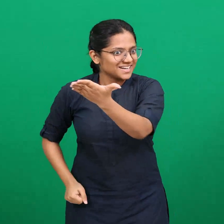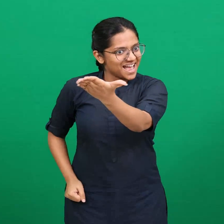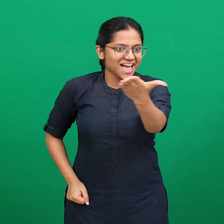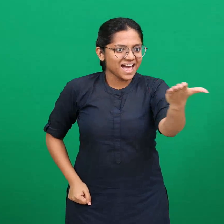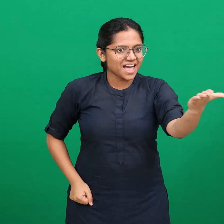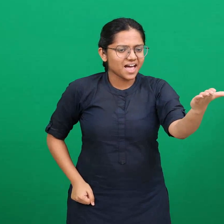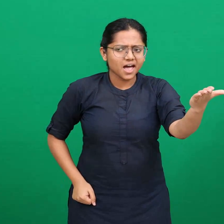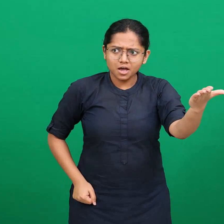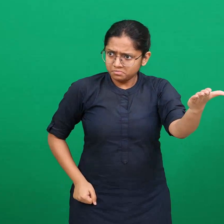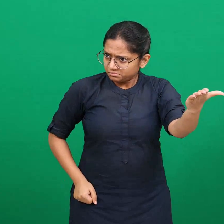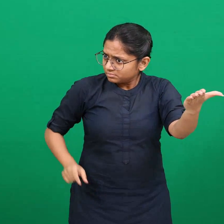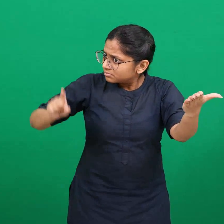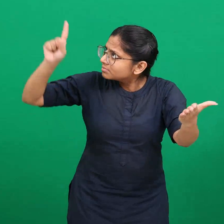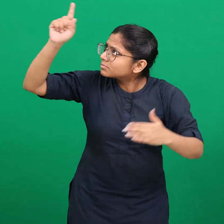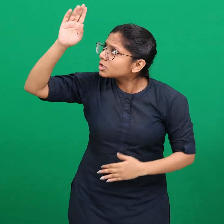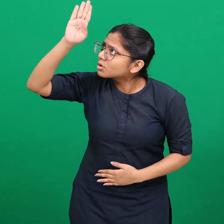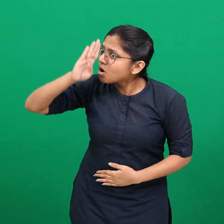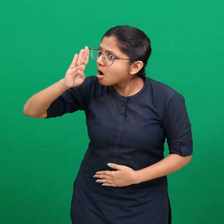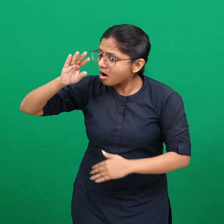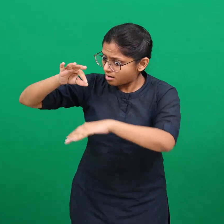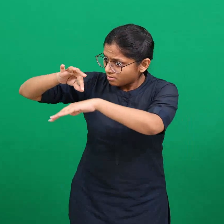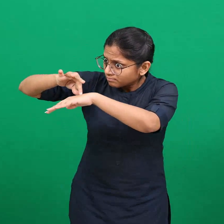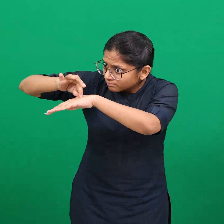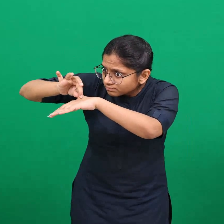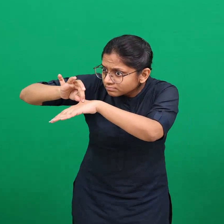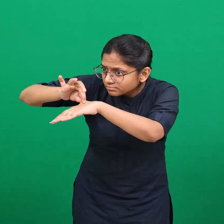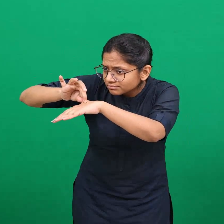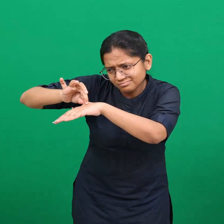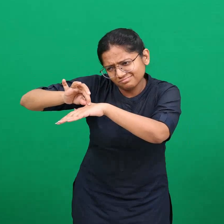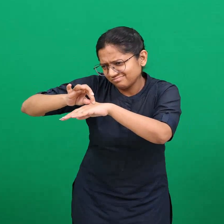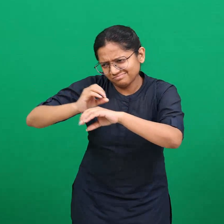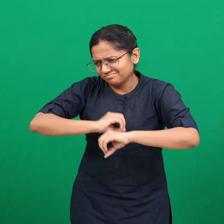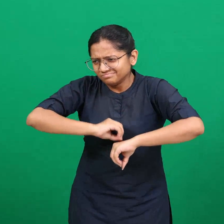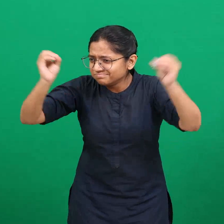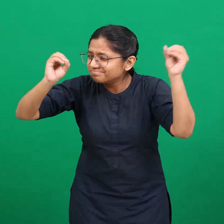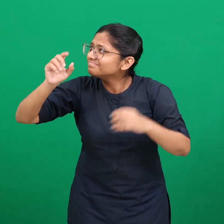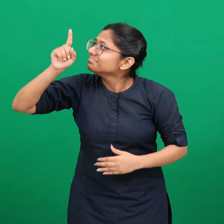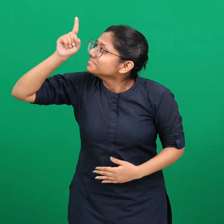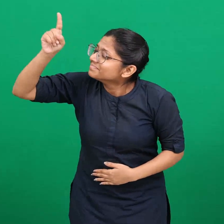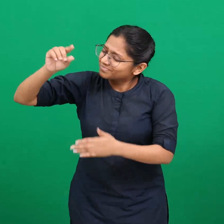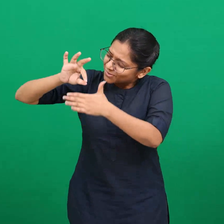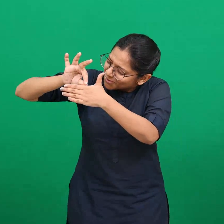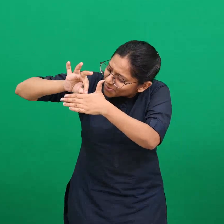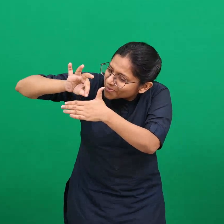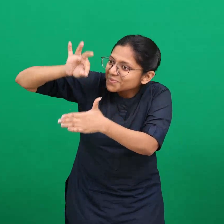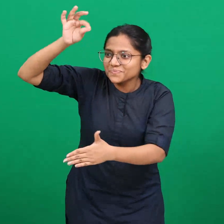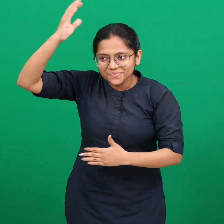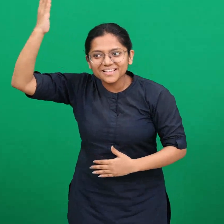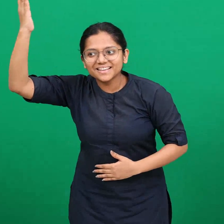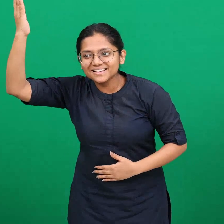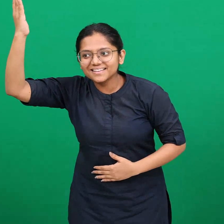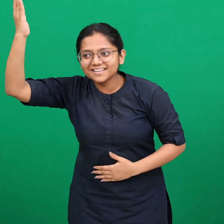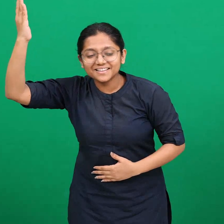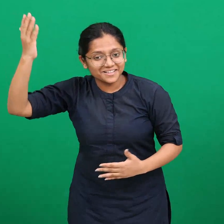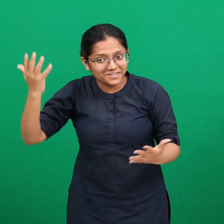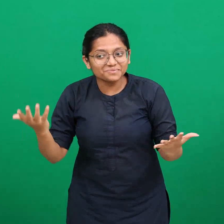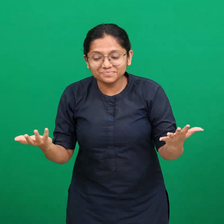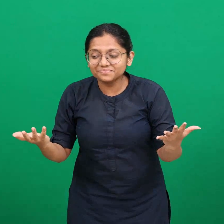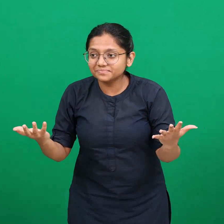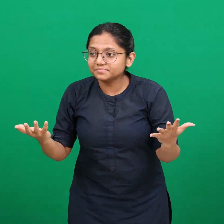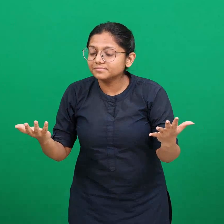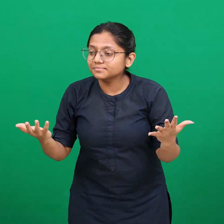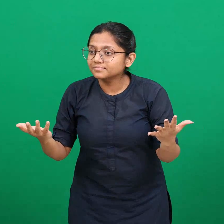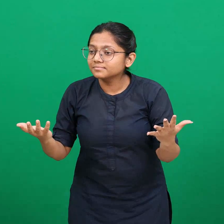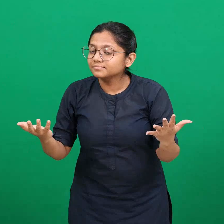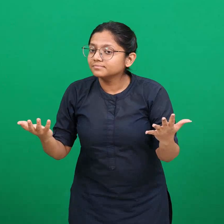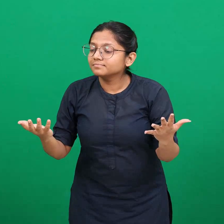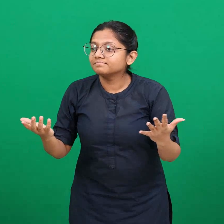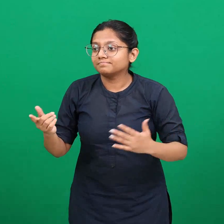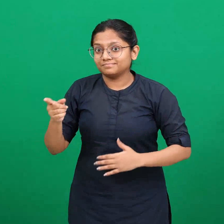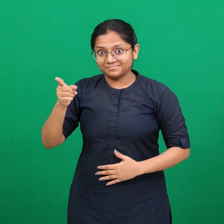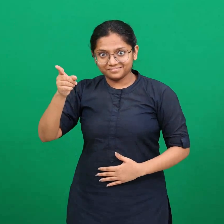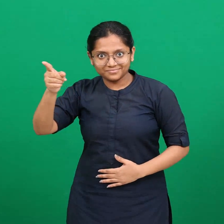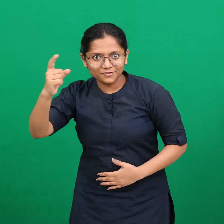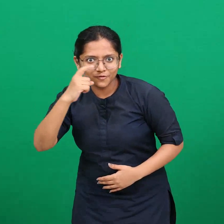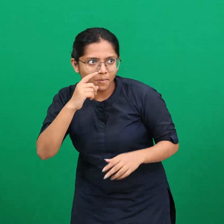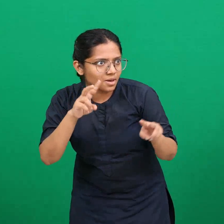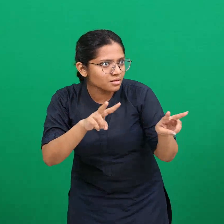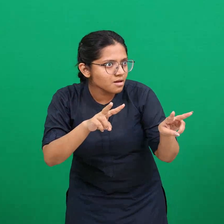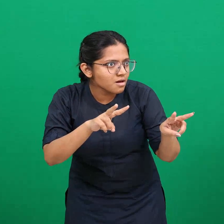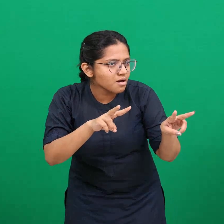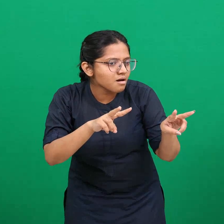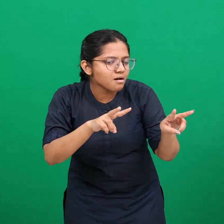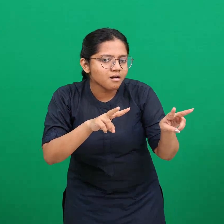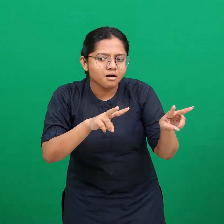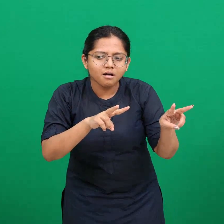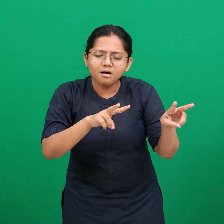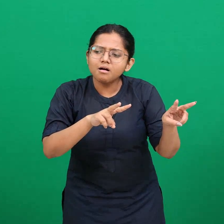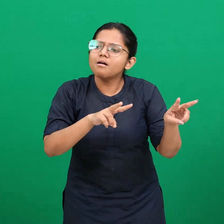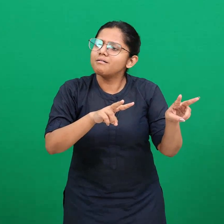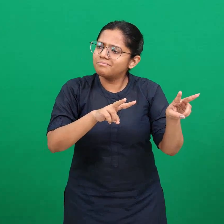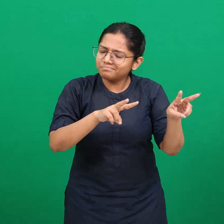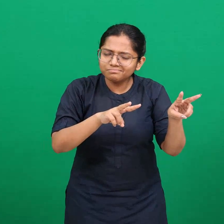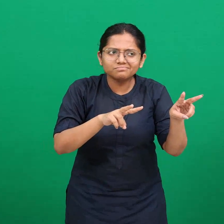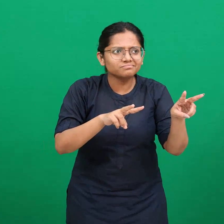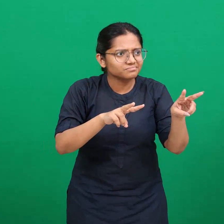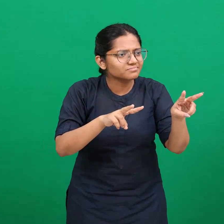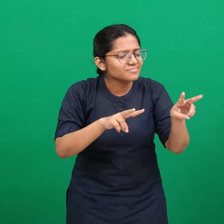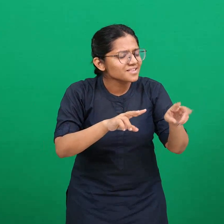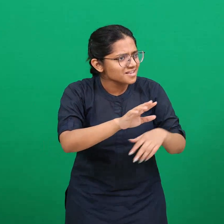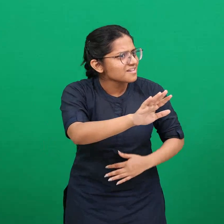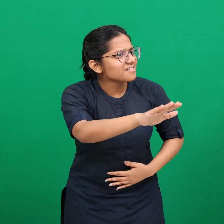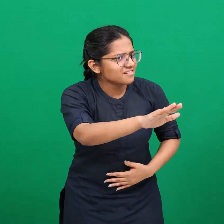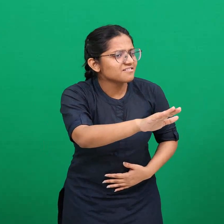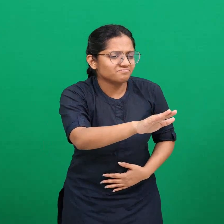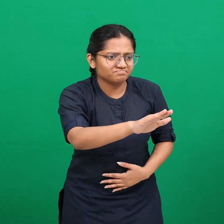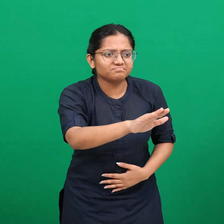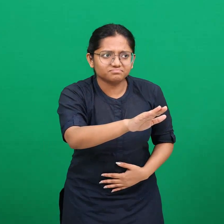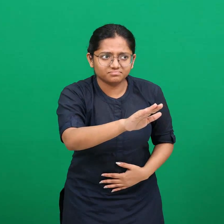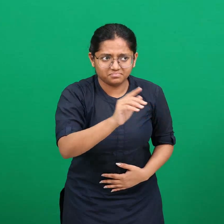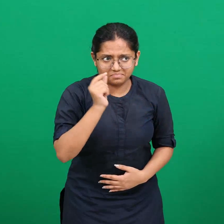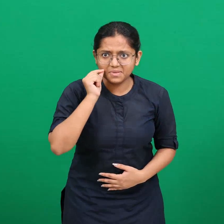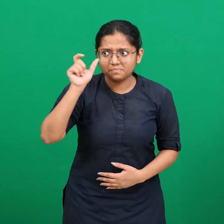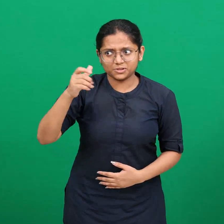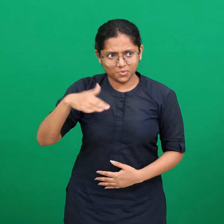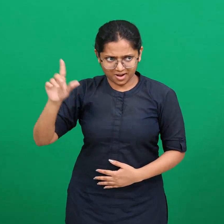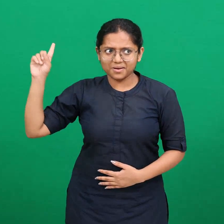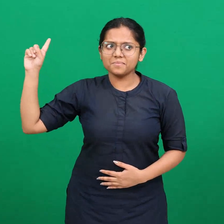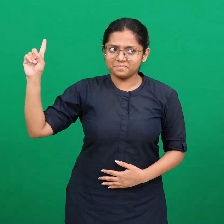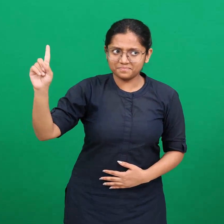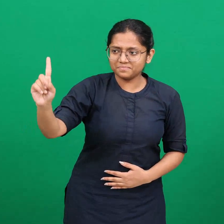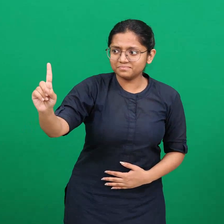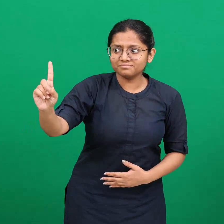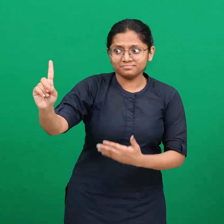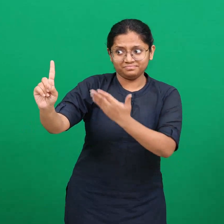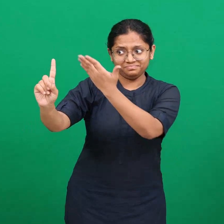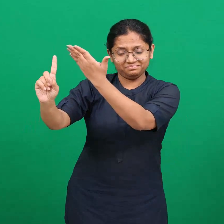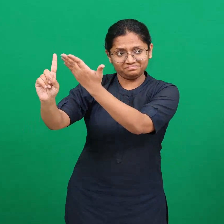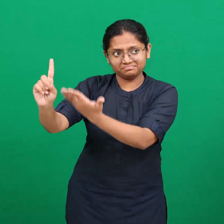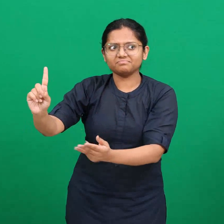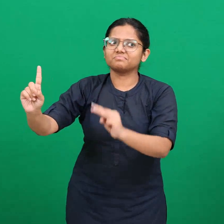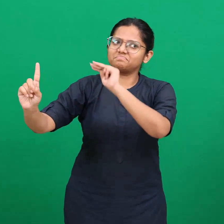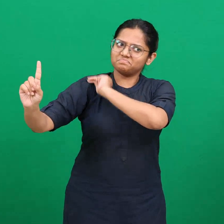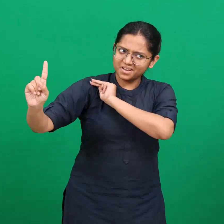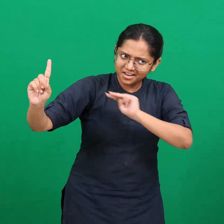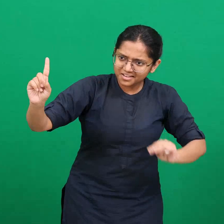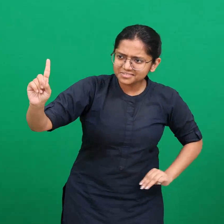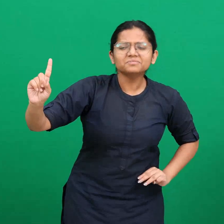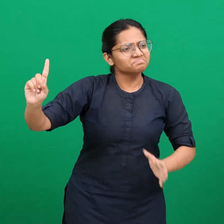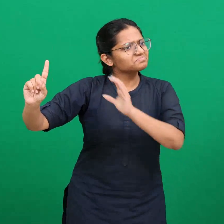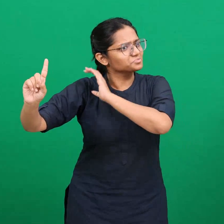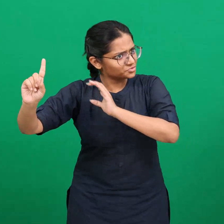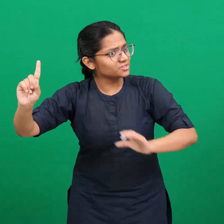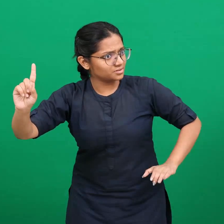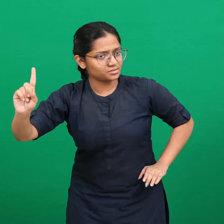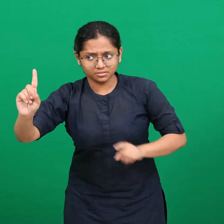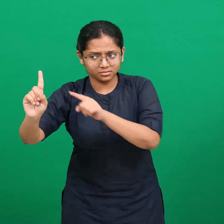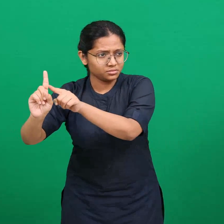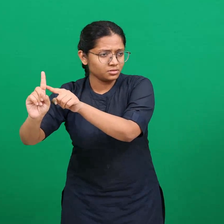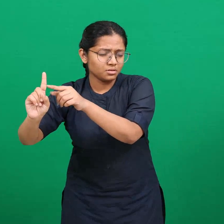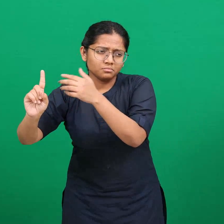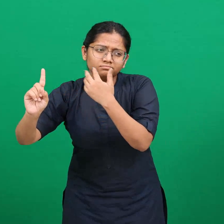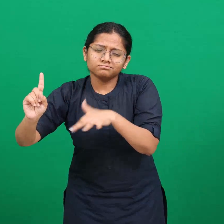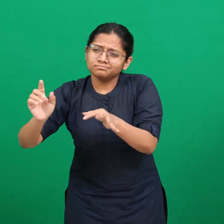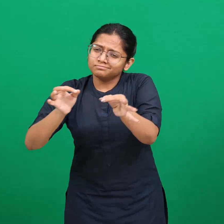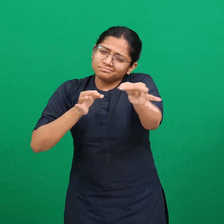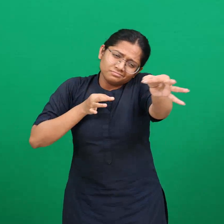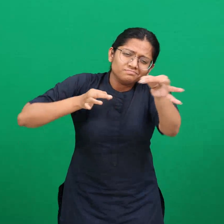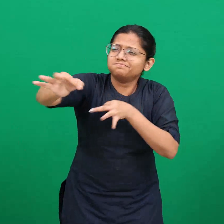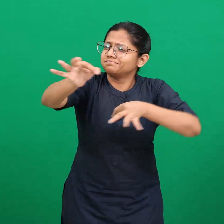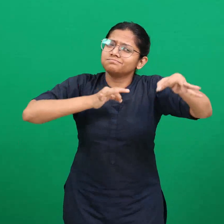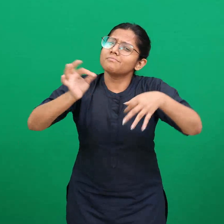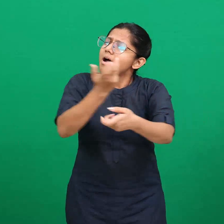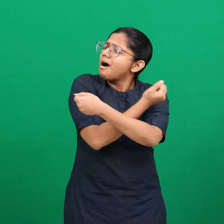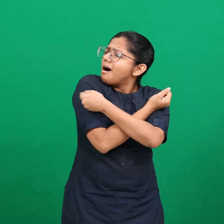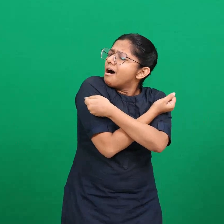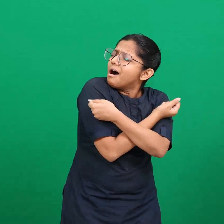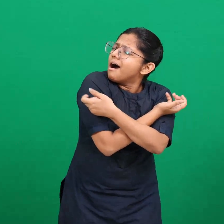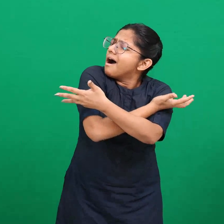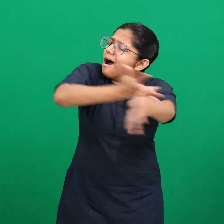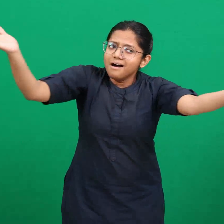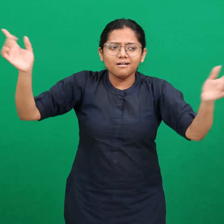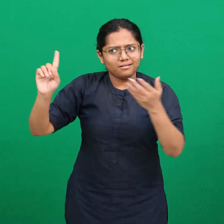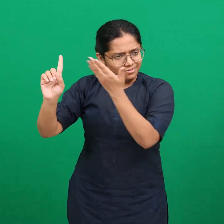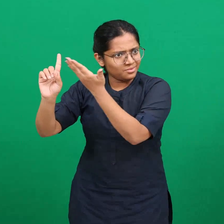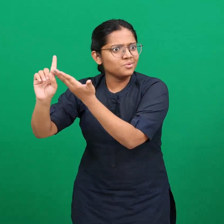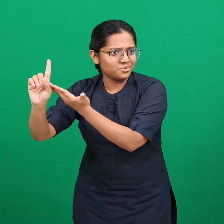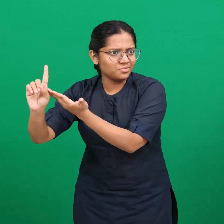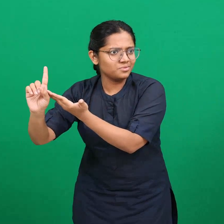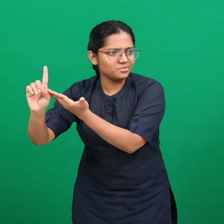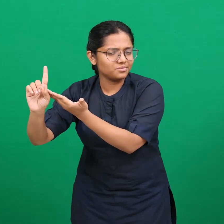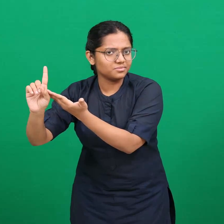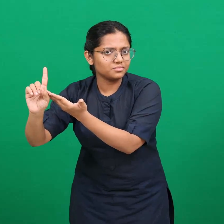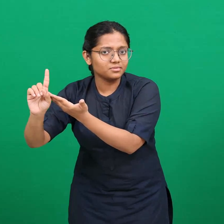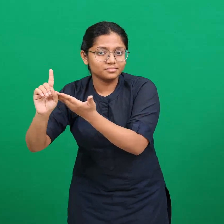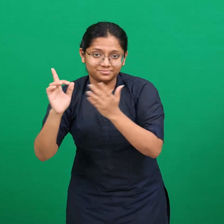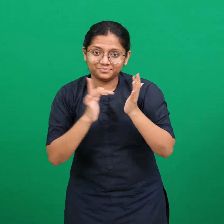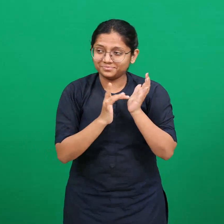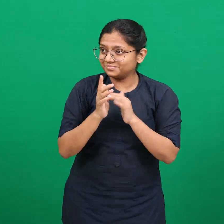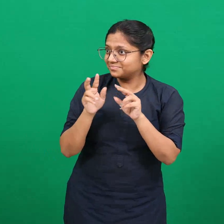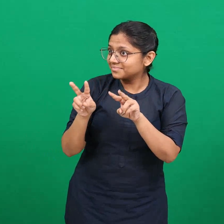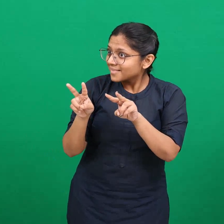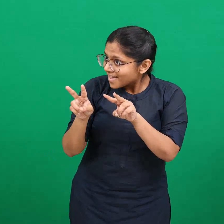The woman said, "I know that Messiah" (called Christ) " is coming. When He comes, He will explain everything to us."